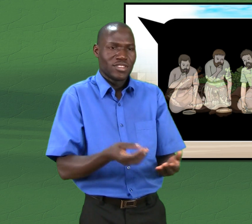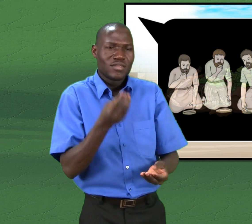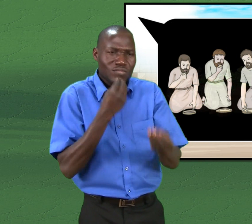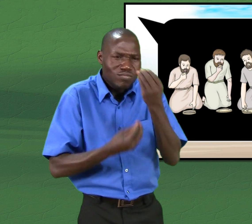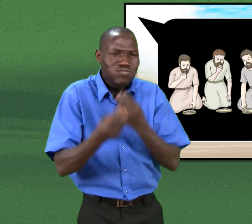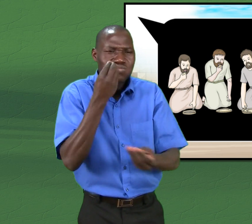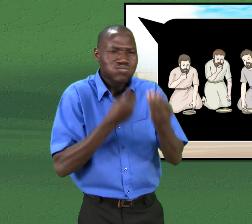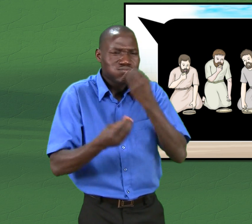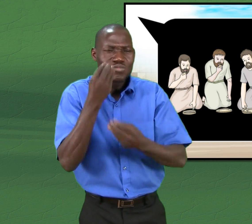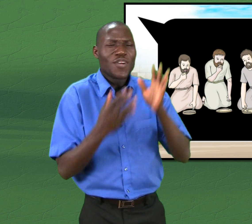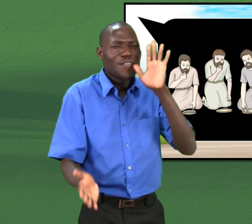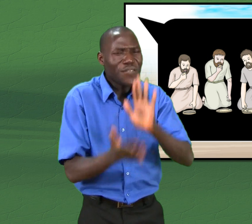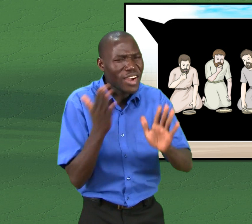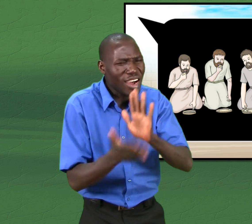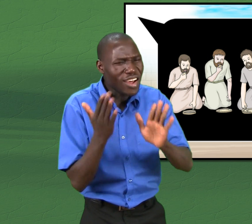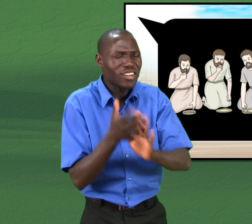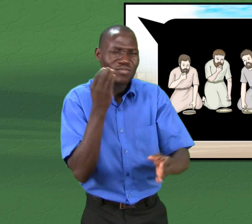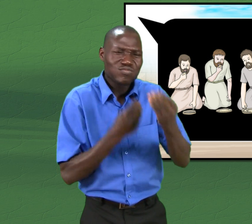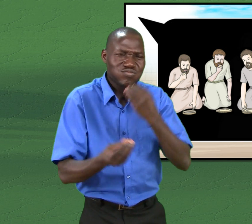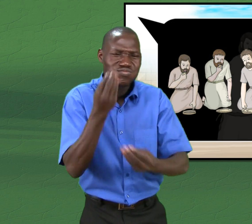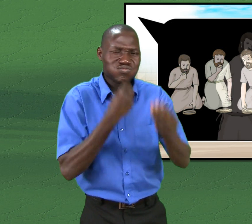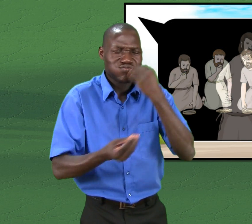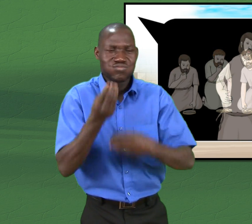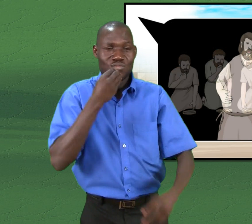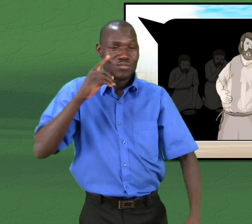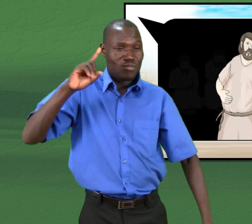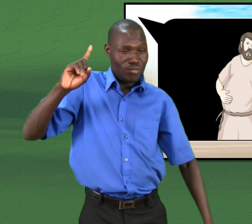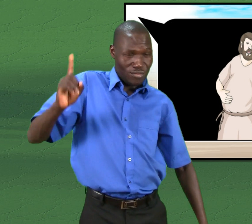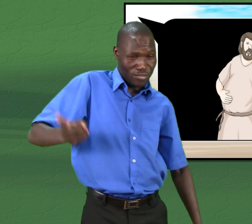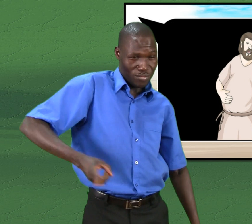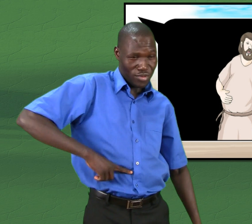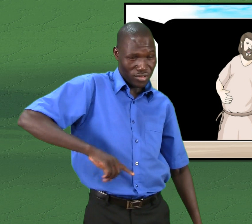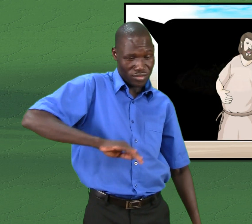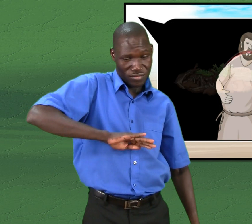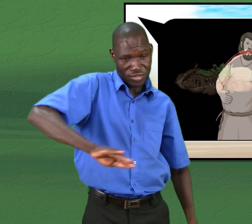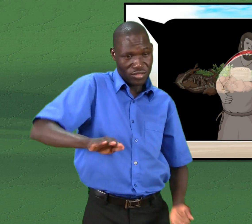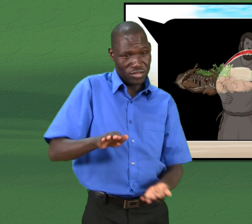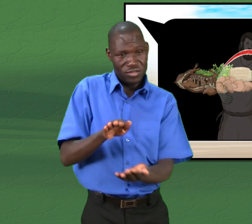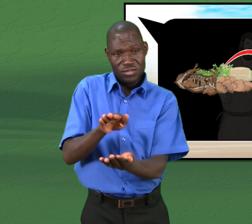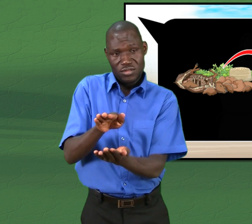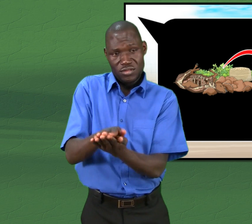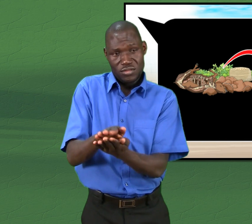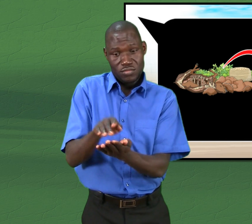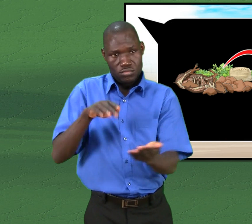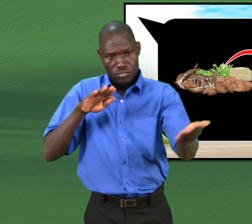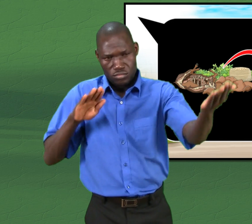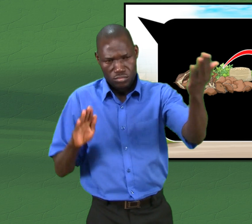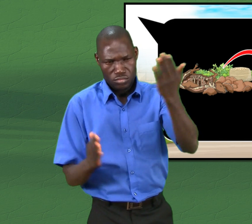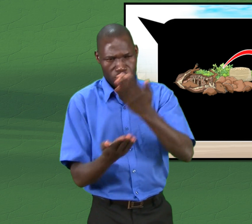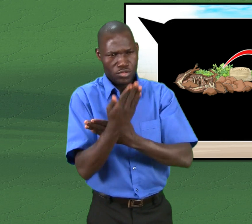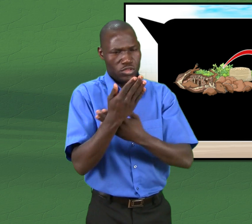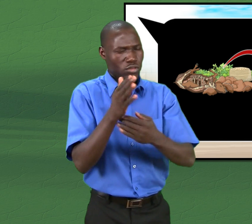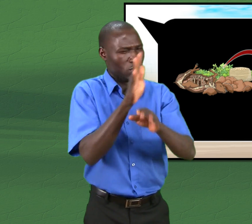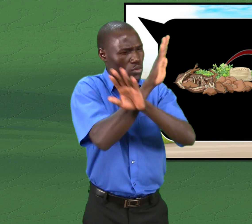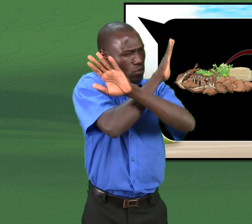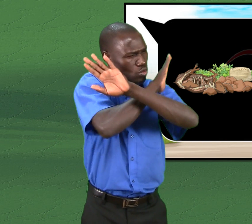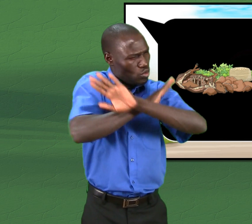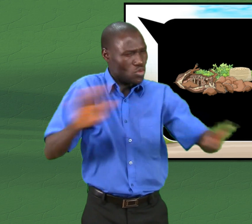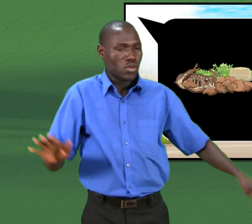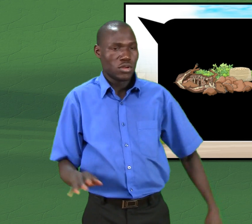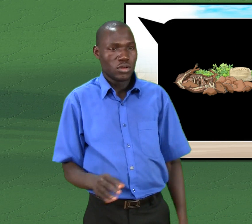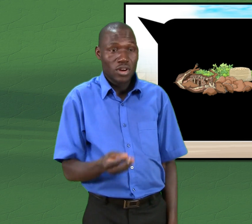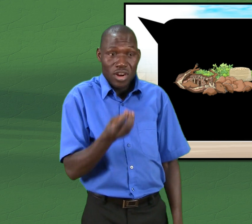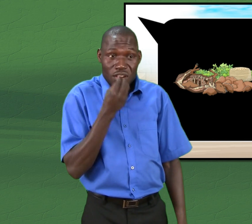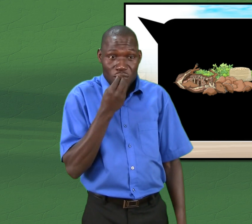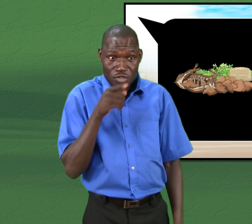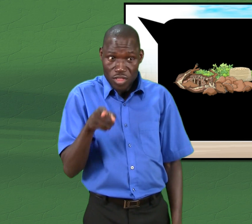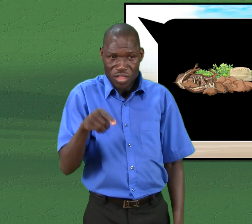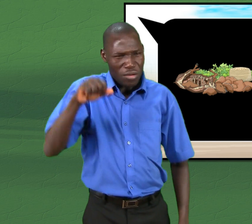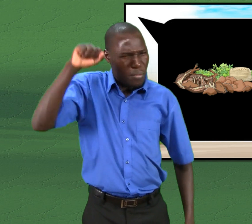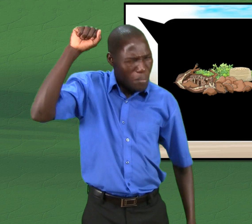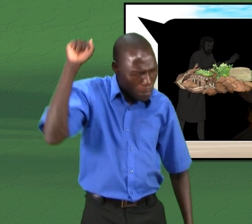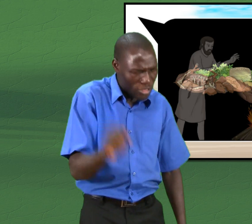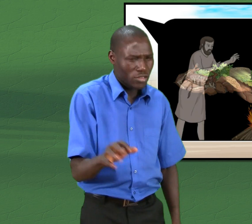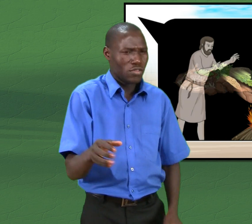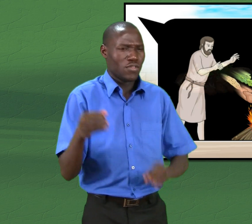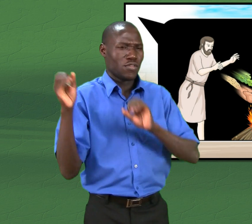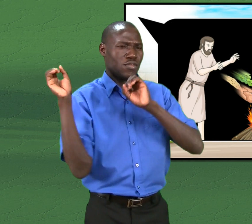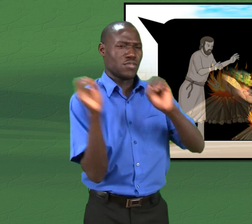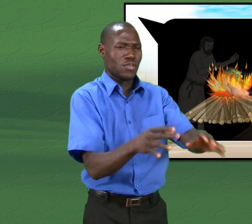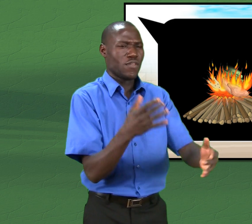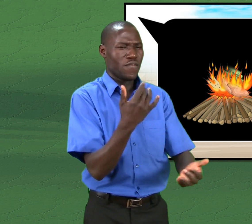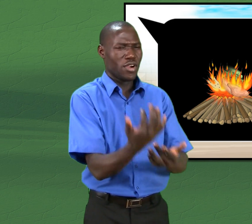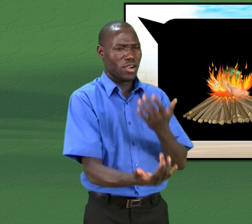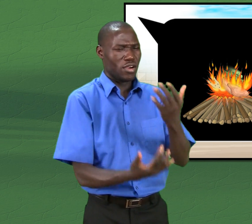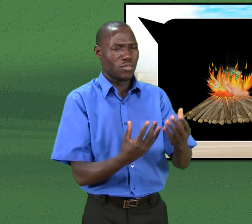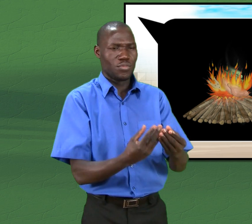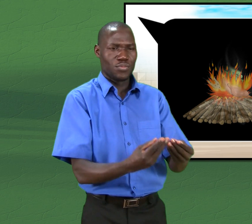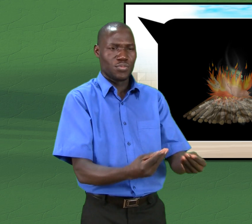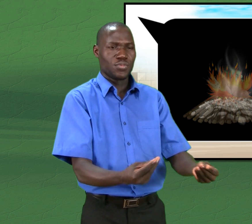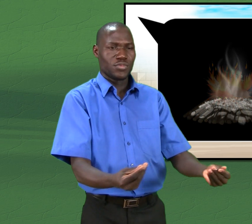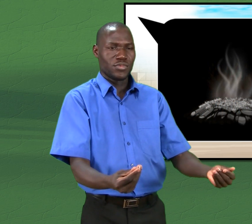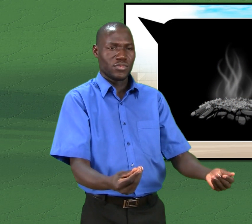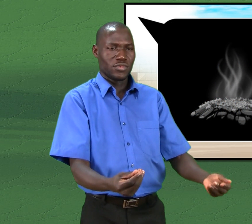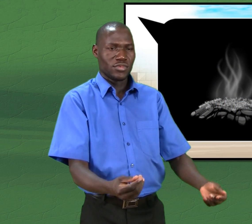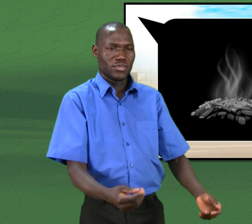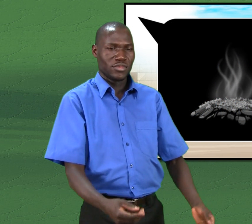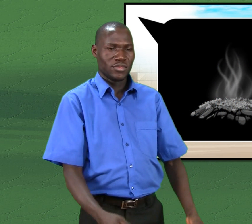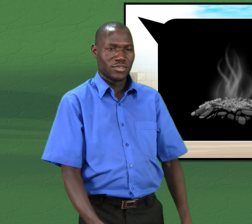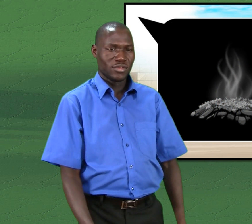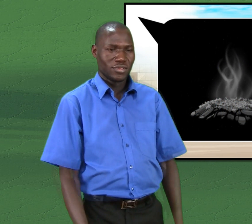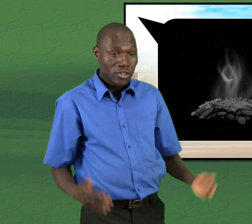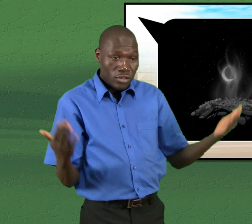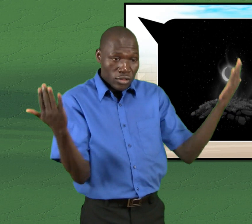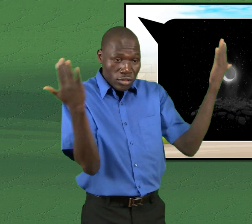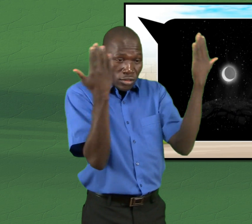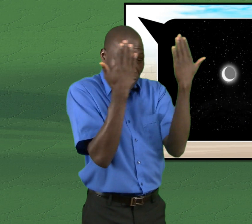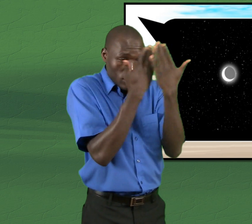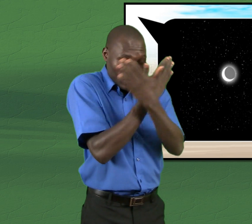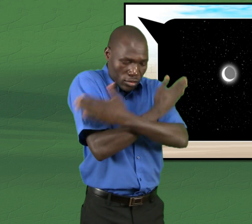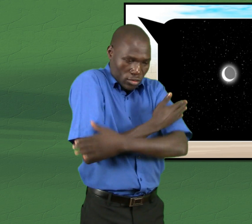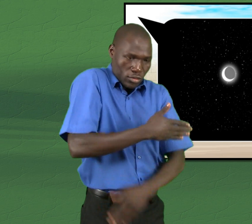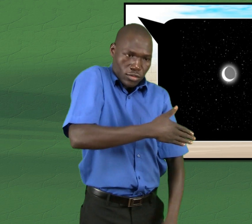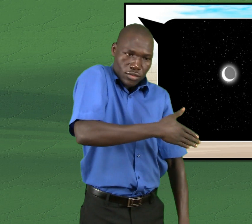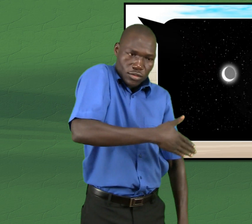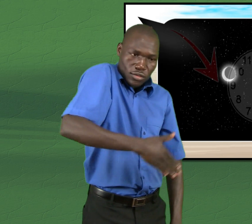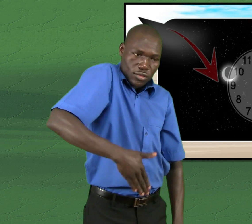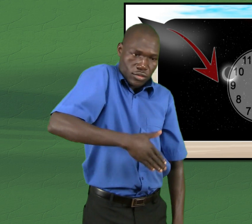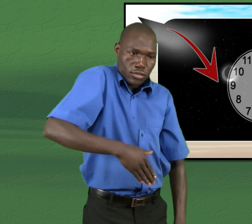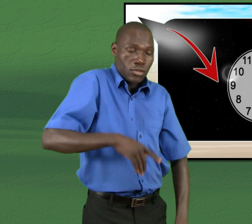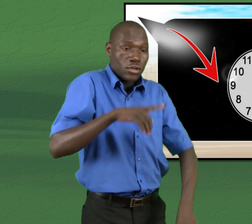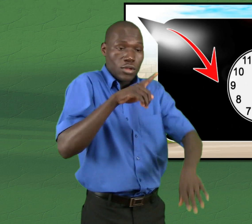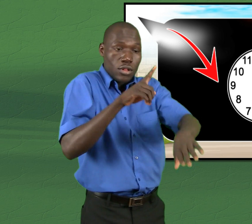You are to eat in haste; it is the LORD’s Passover.